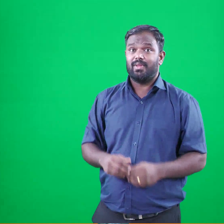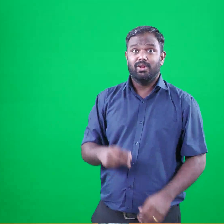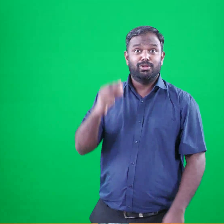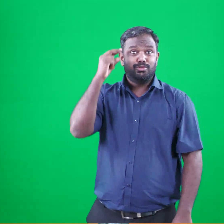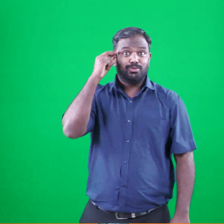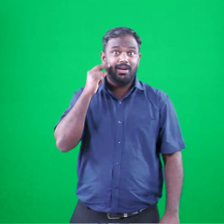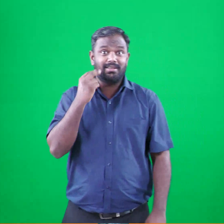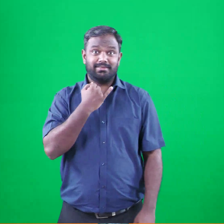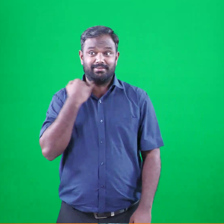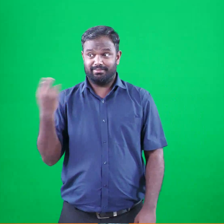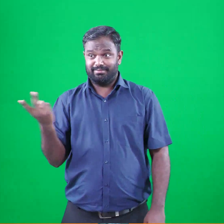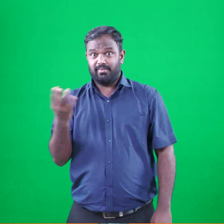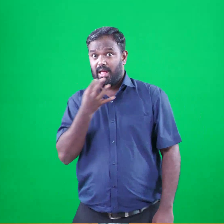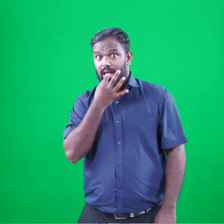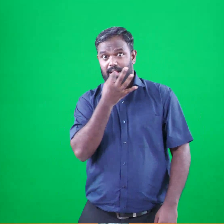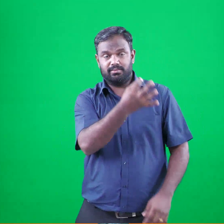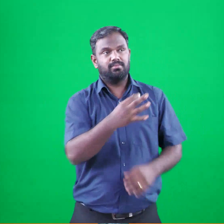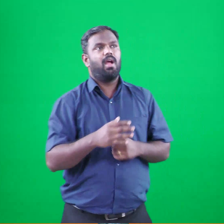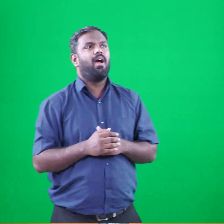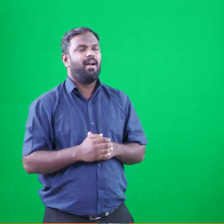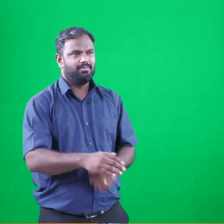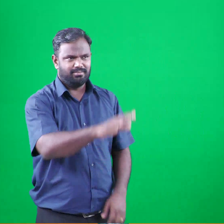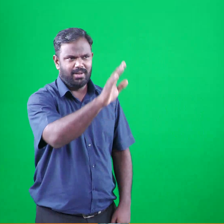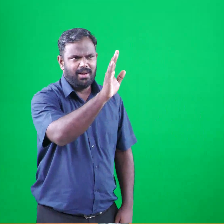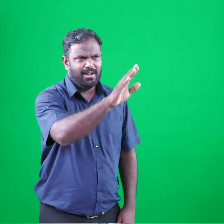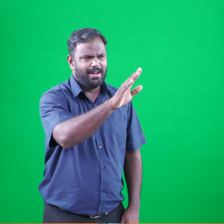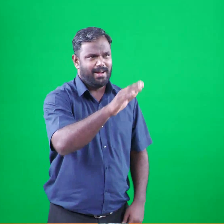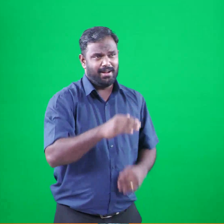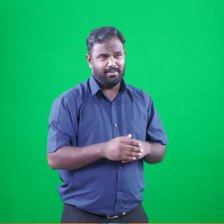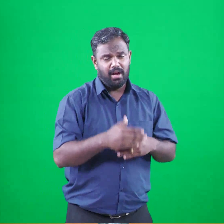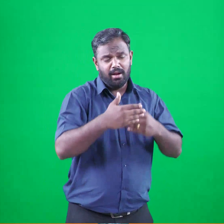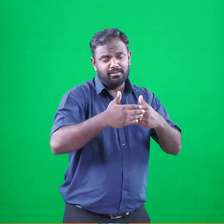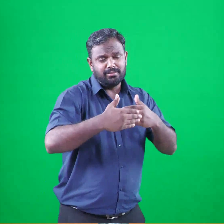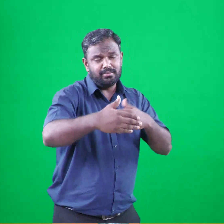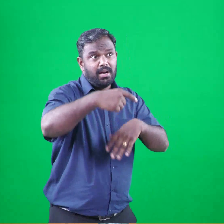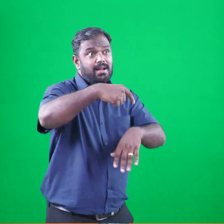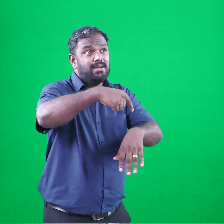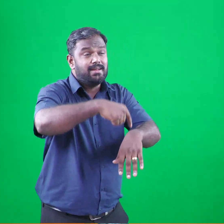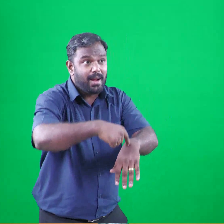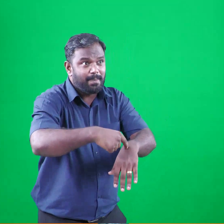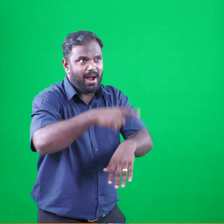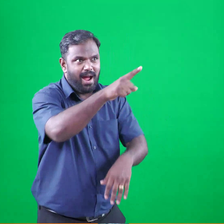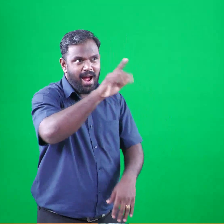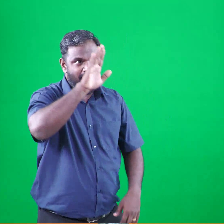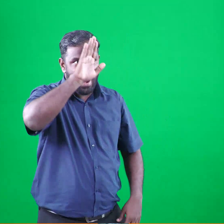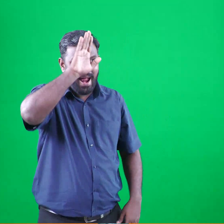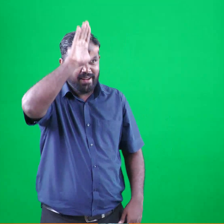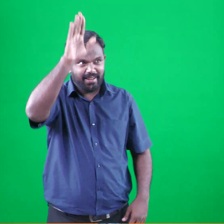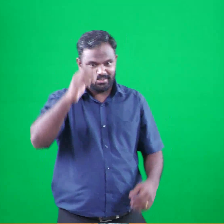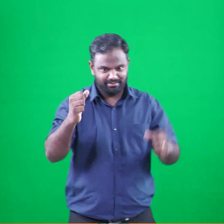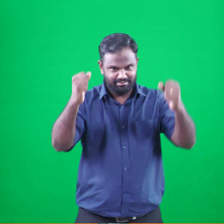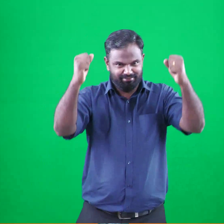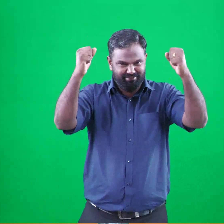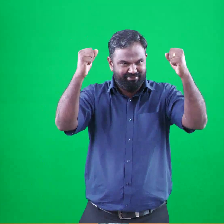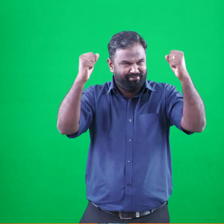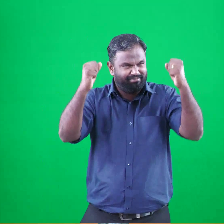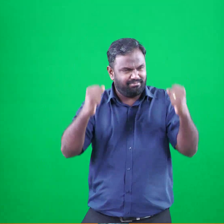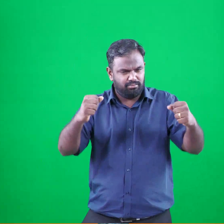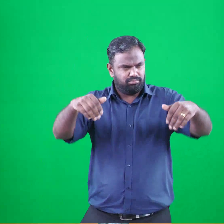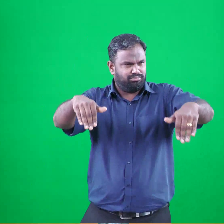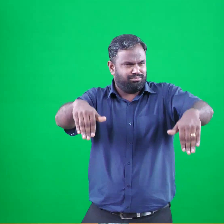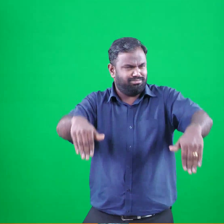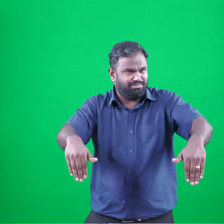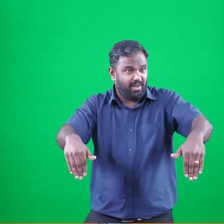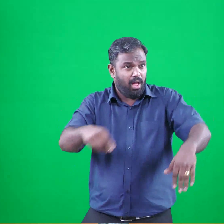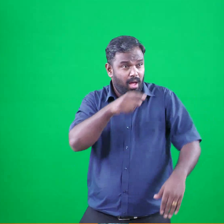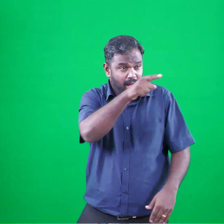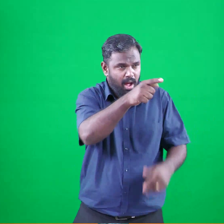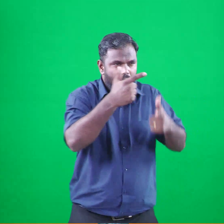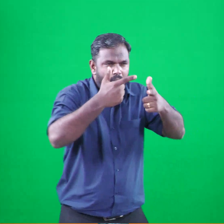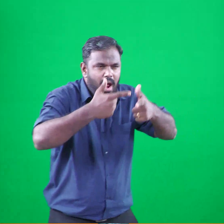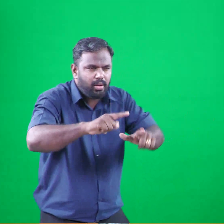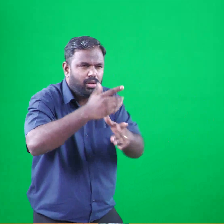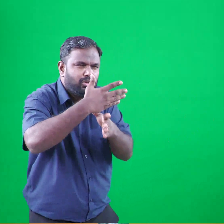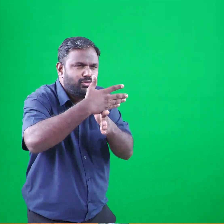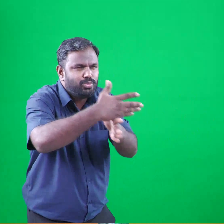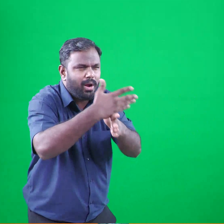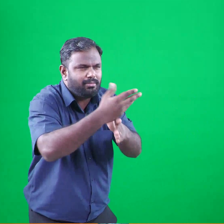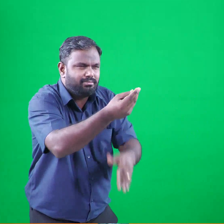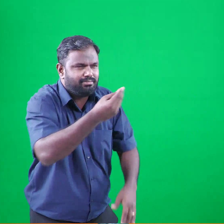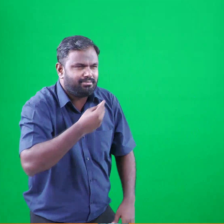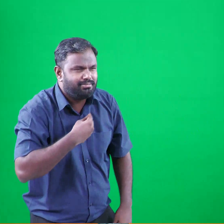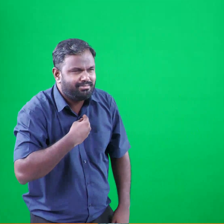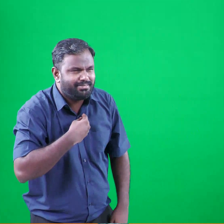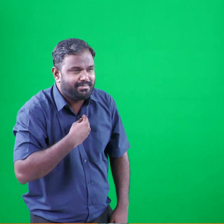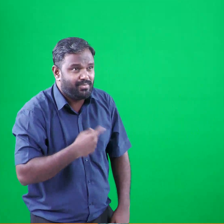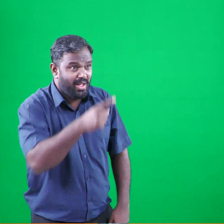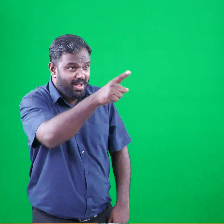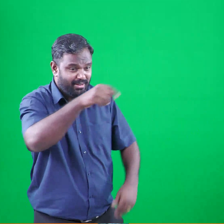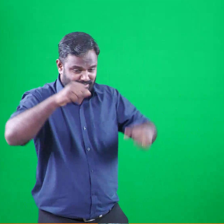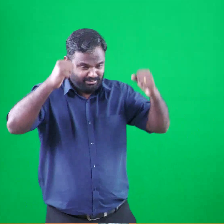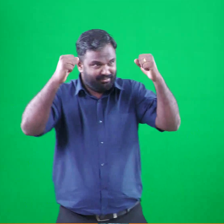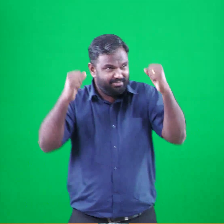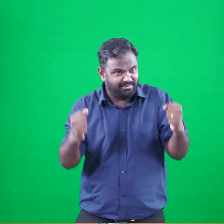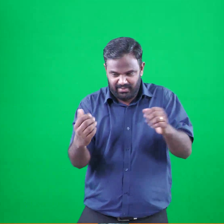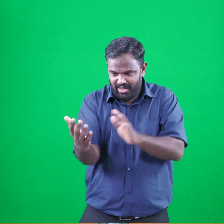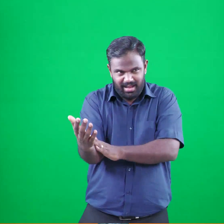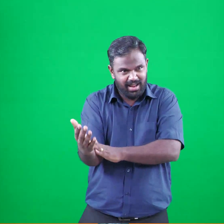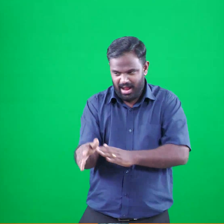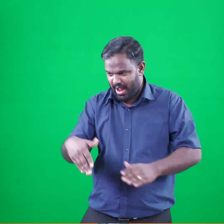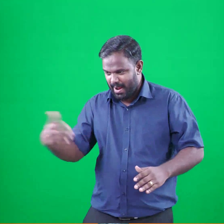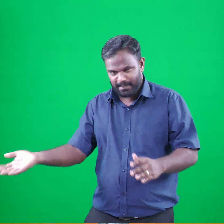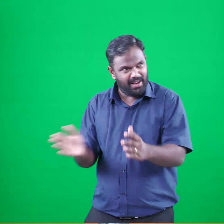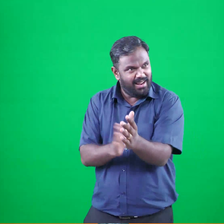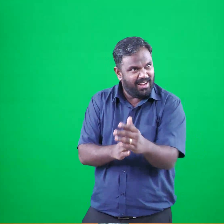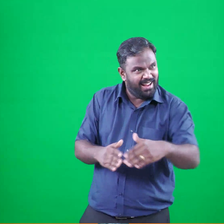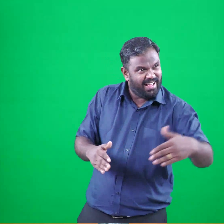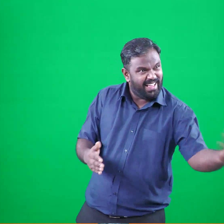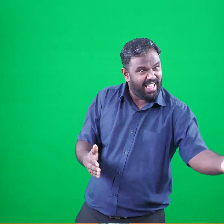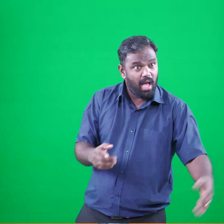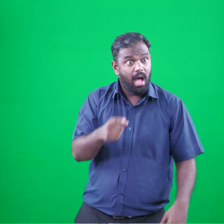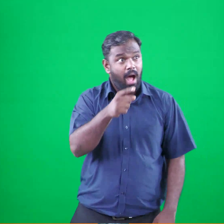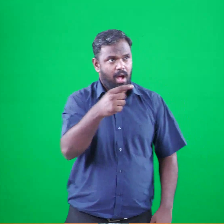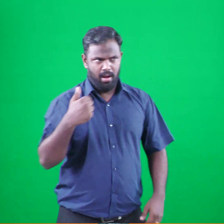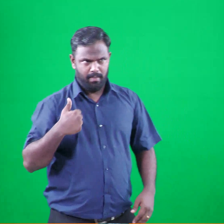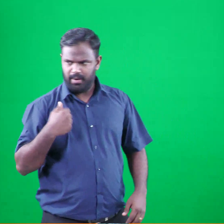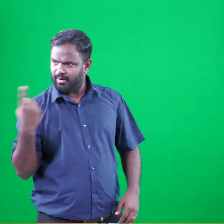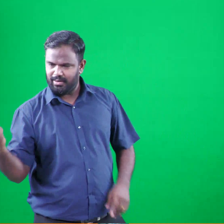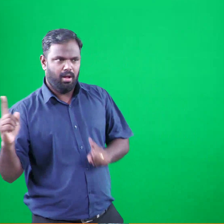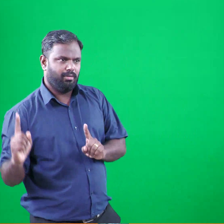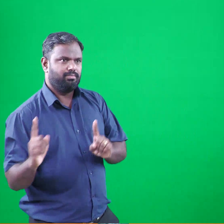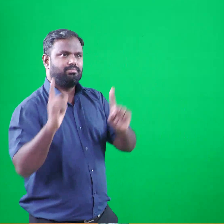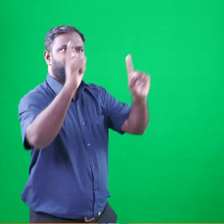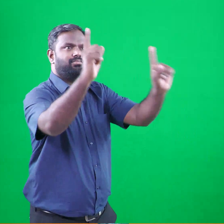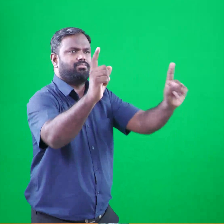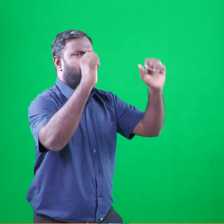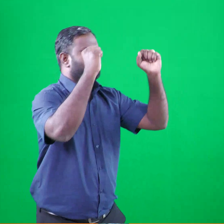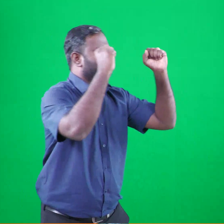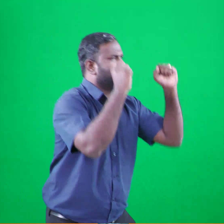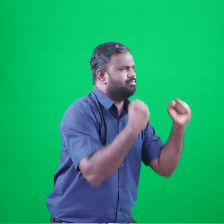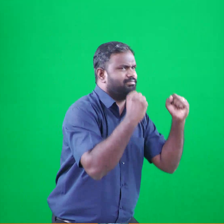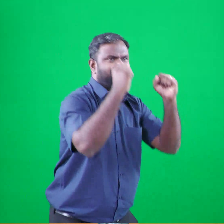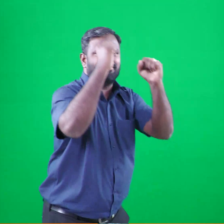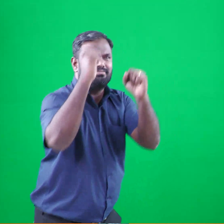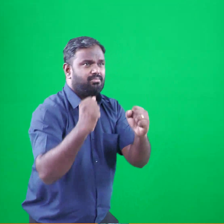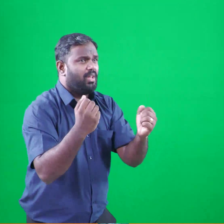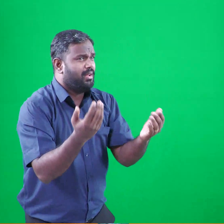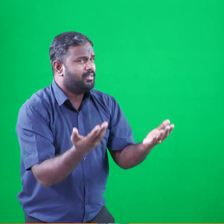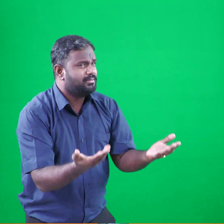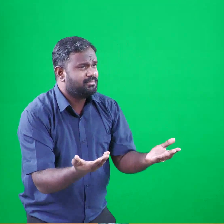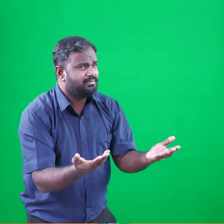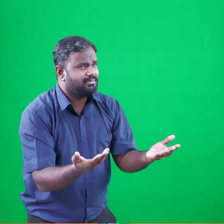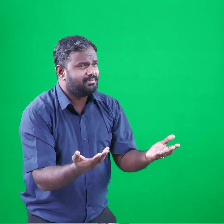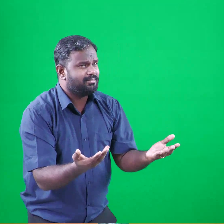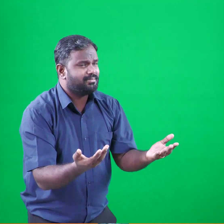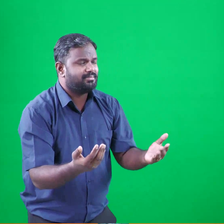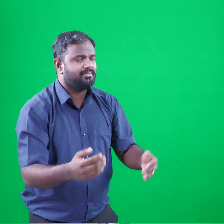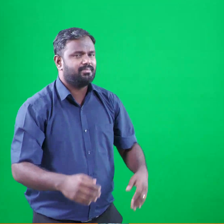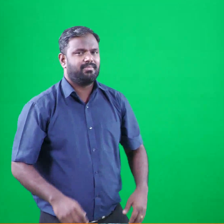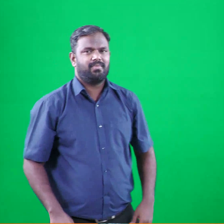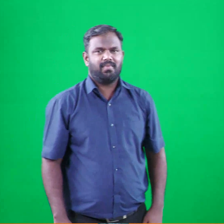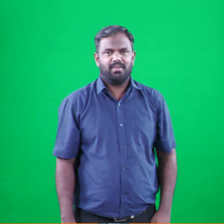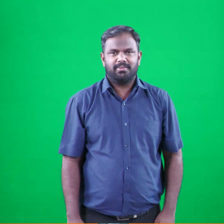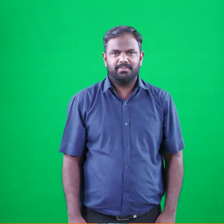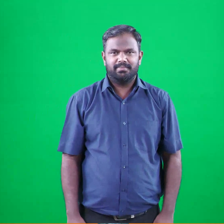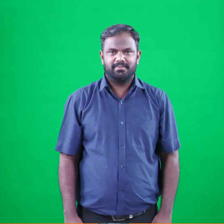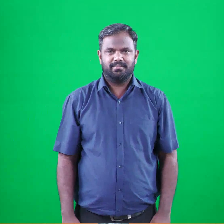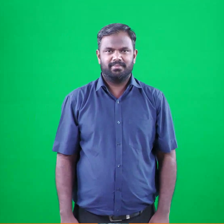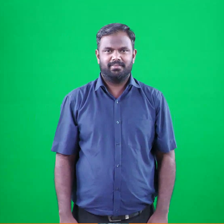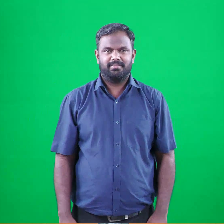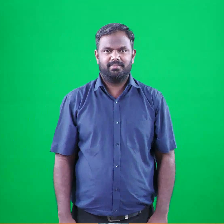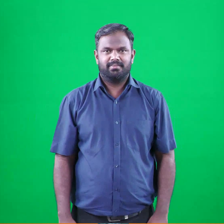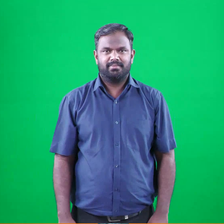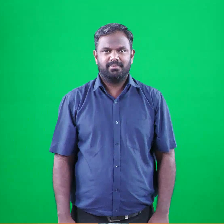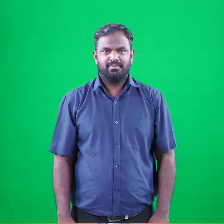They answered, "Grant that one of us may sit at Your right hand and the other at Your left in Your glory."